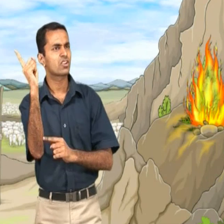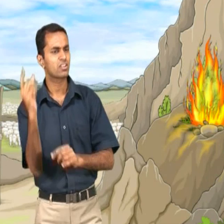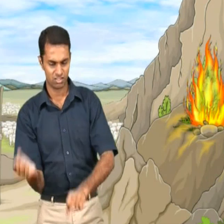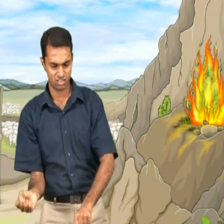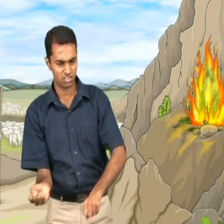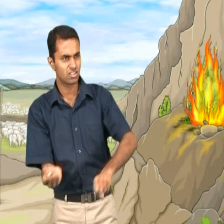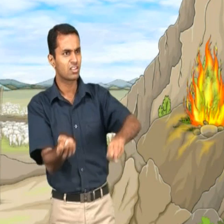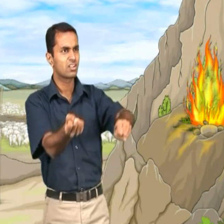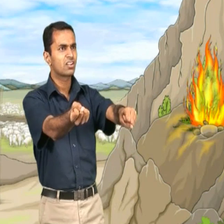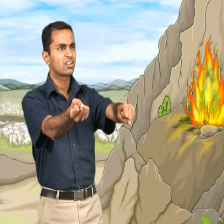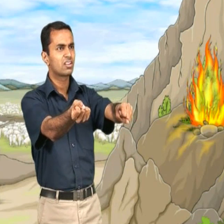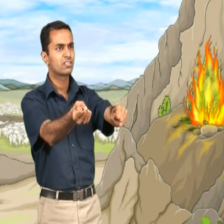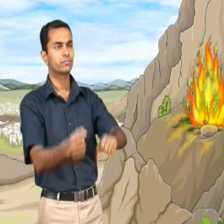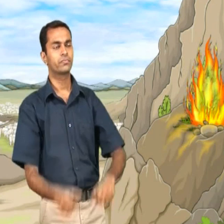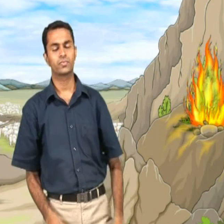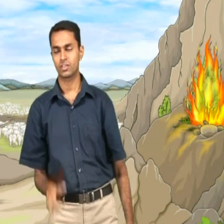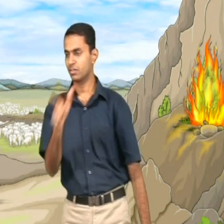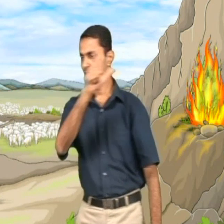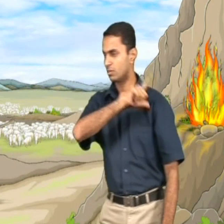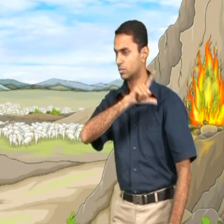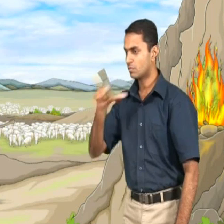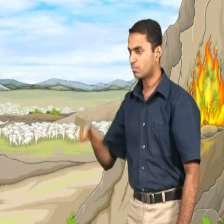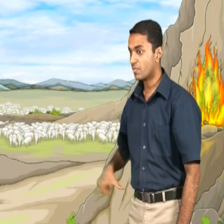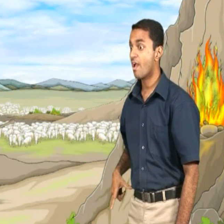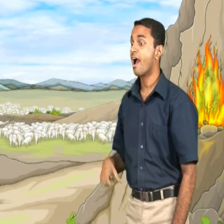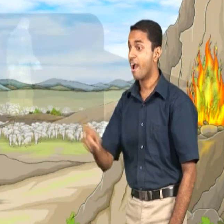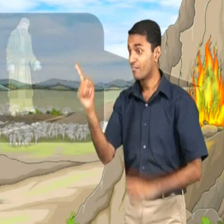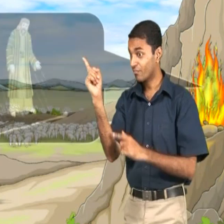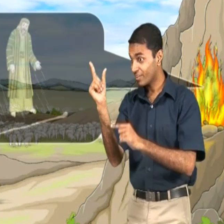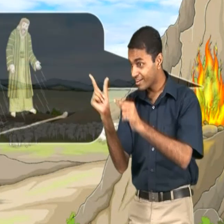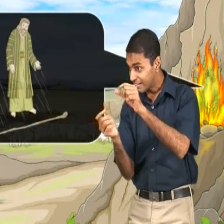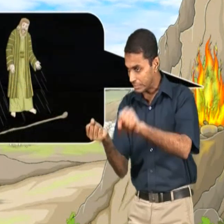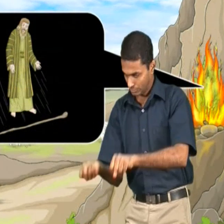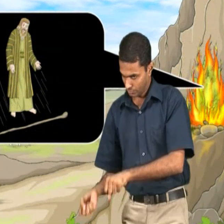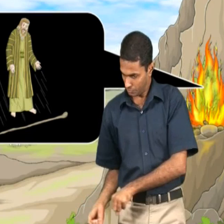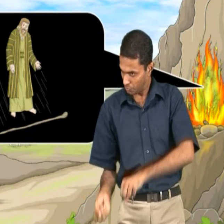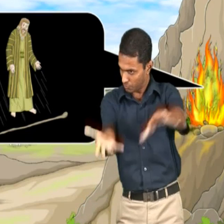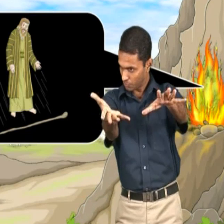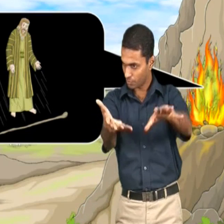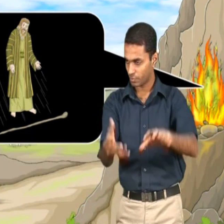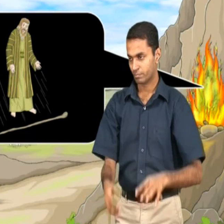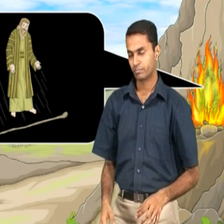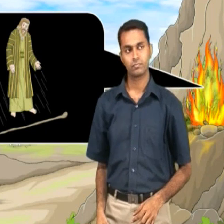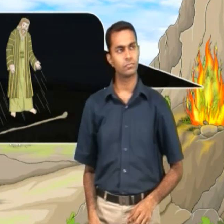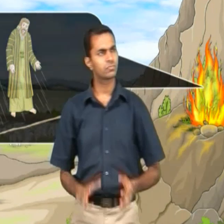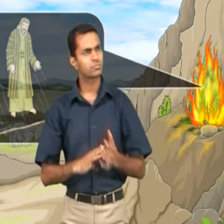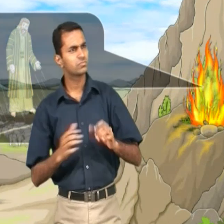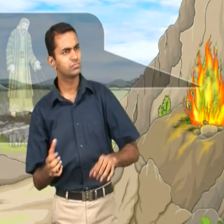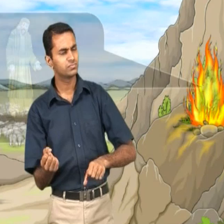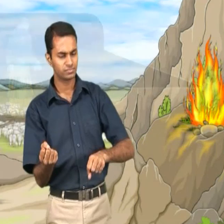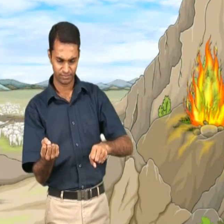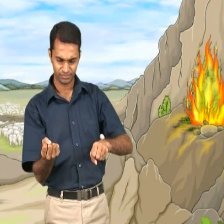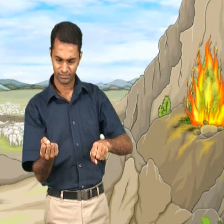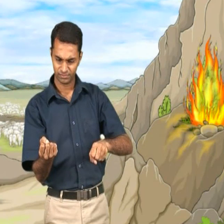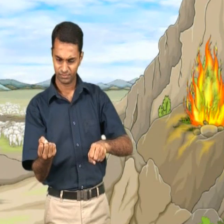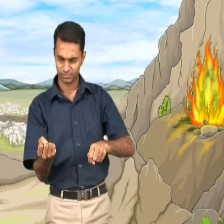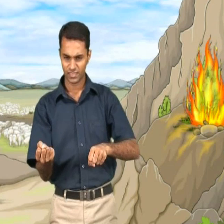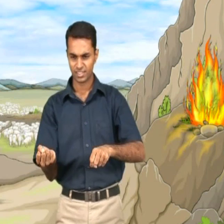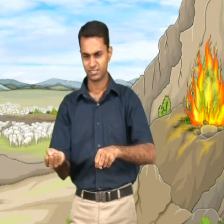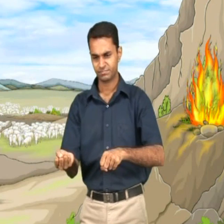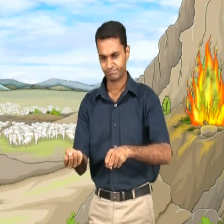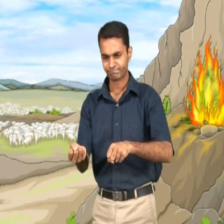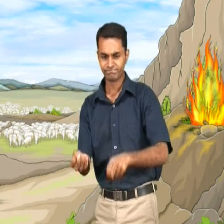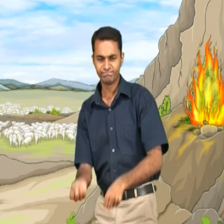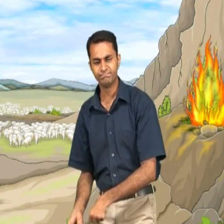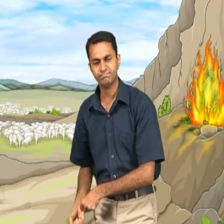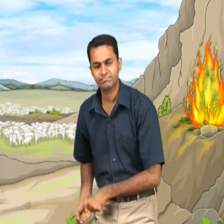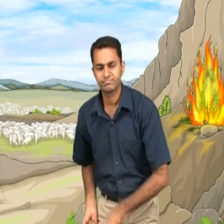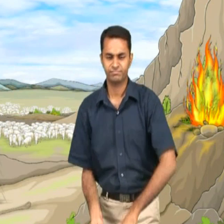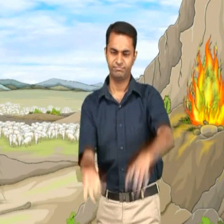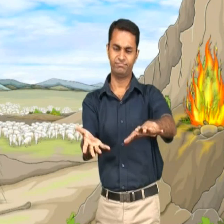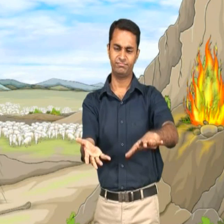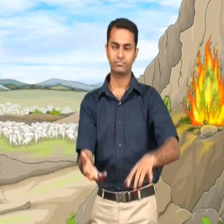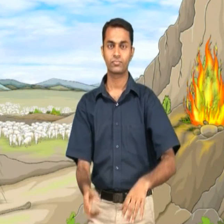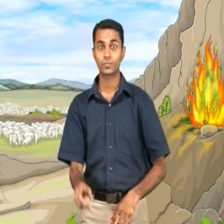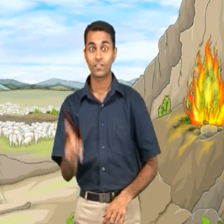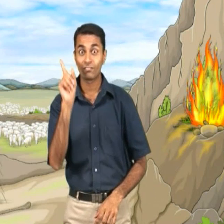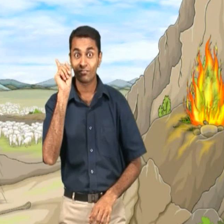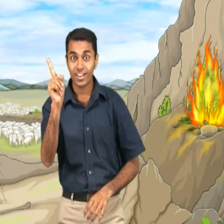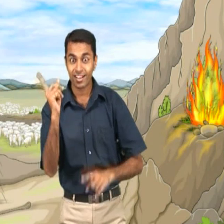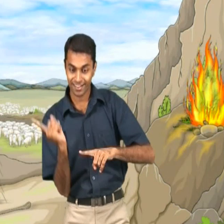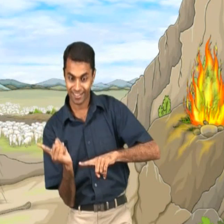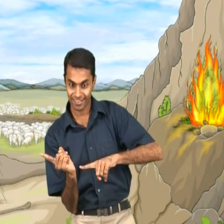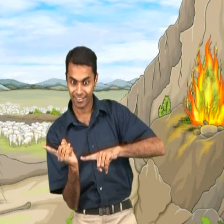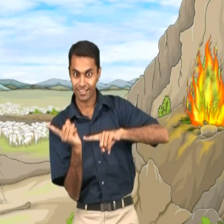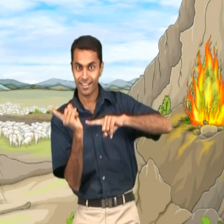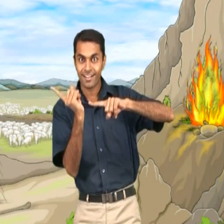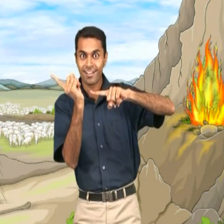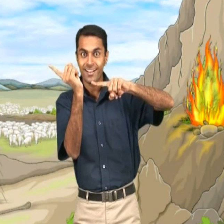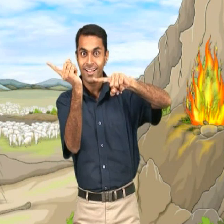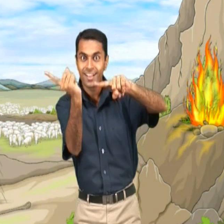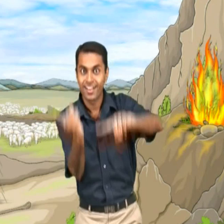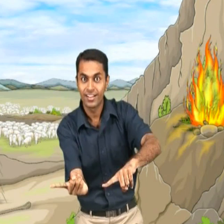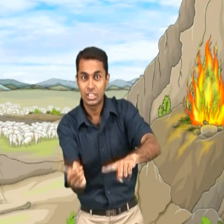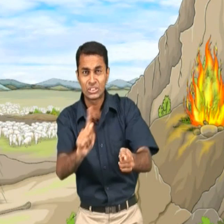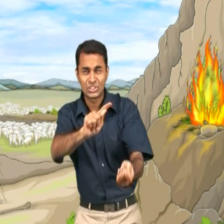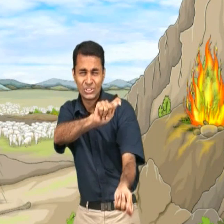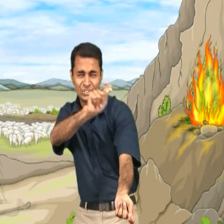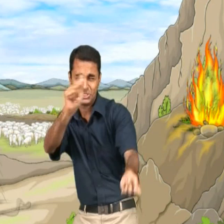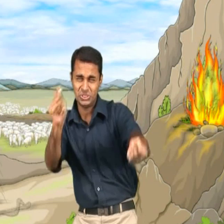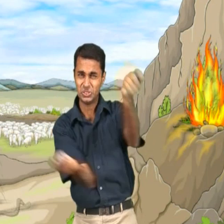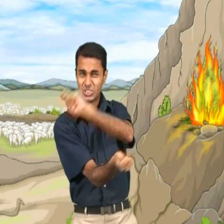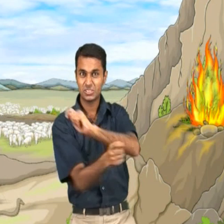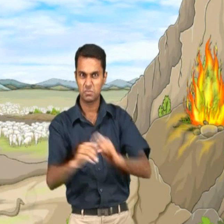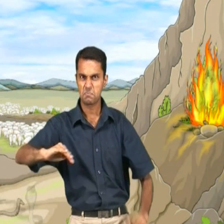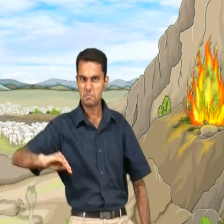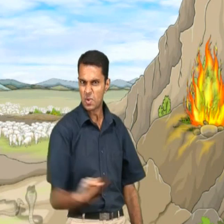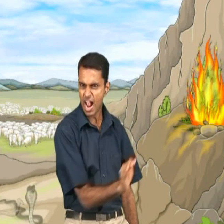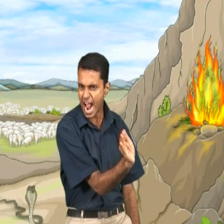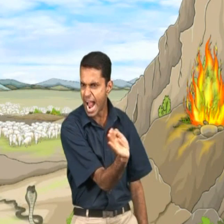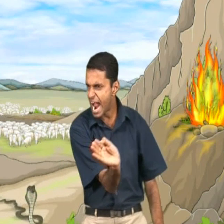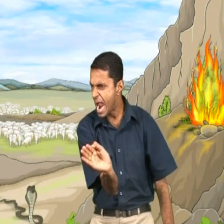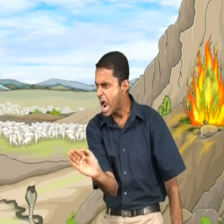“A staff,” he replied. “Throw it on the ground,” said the LORD.